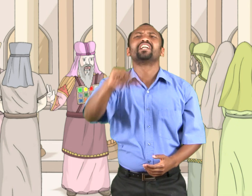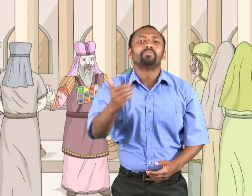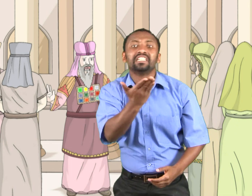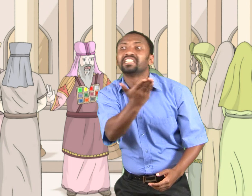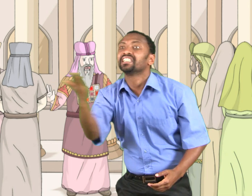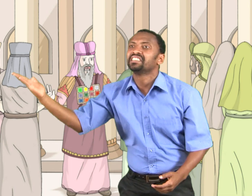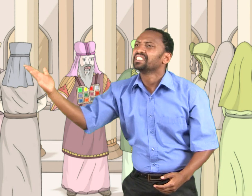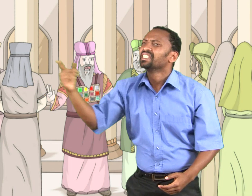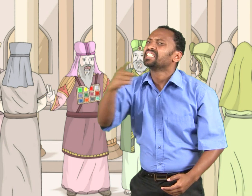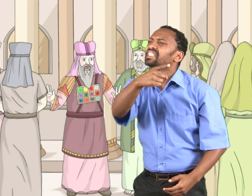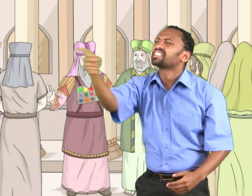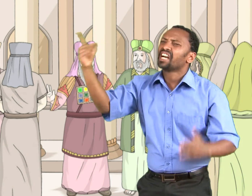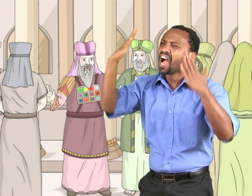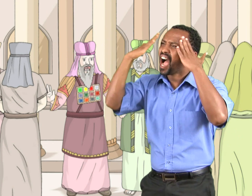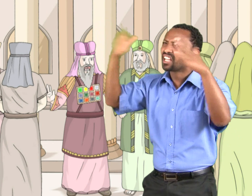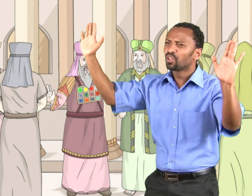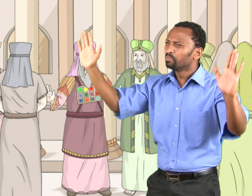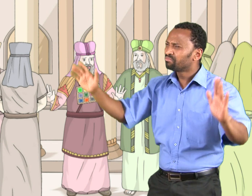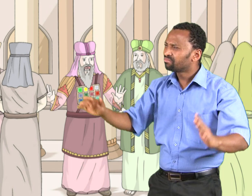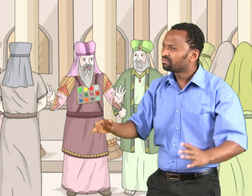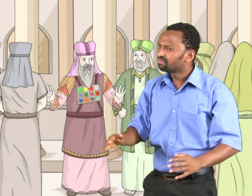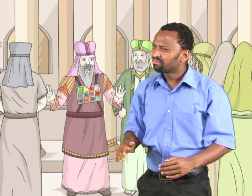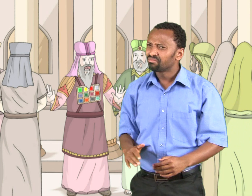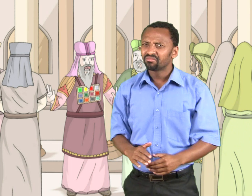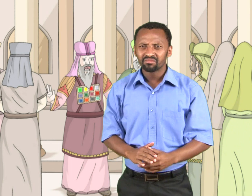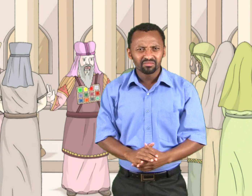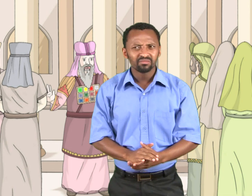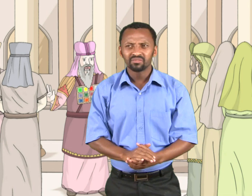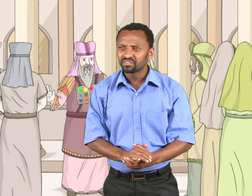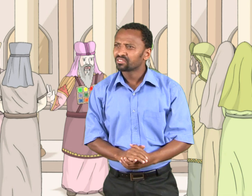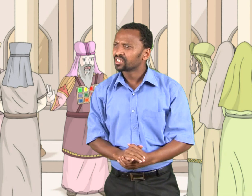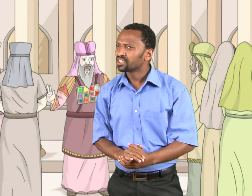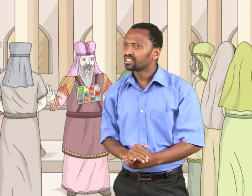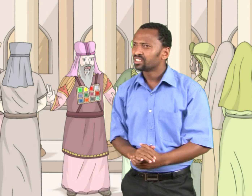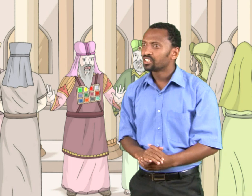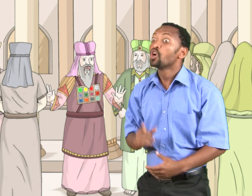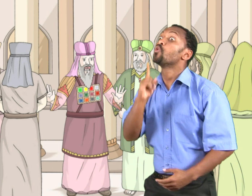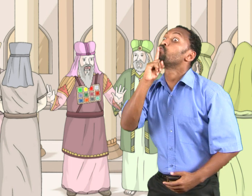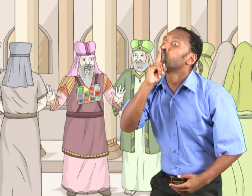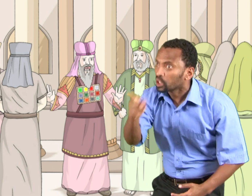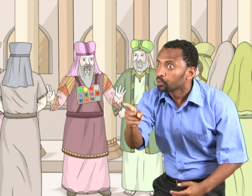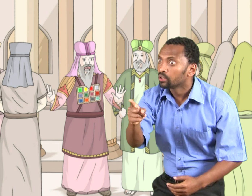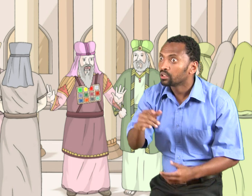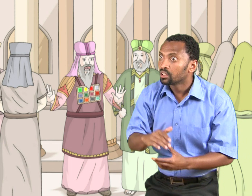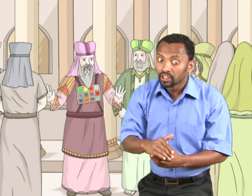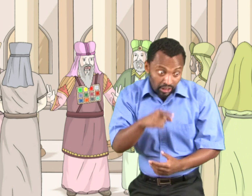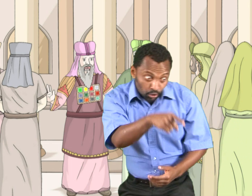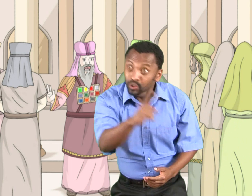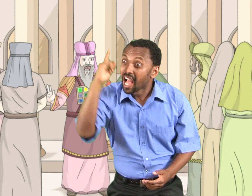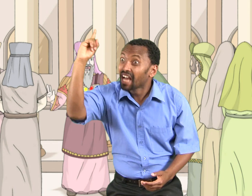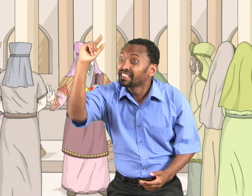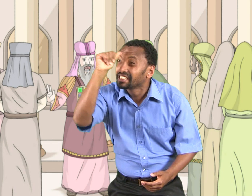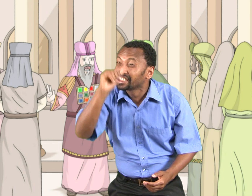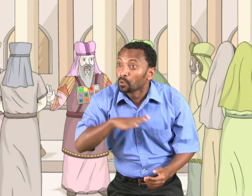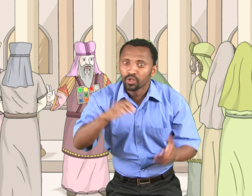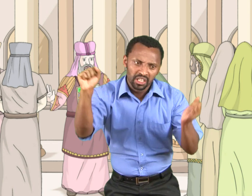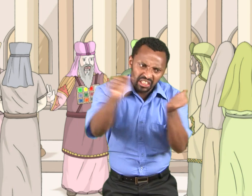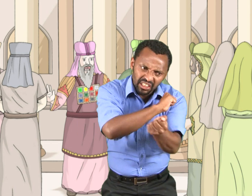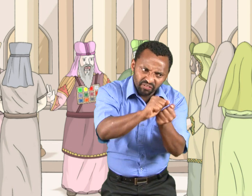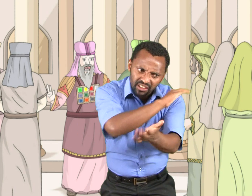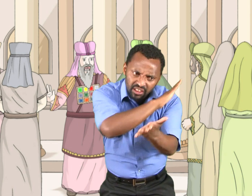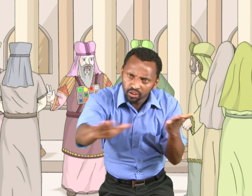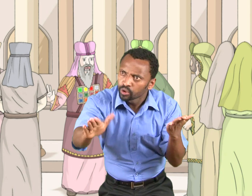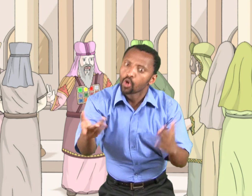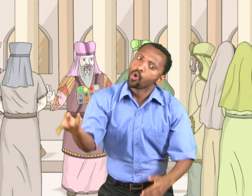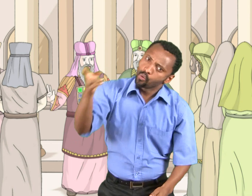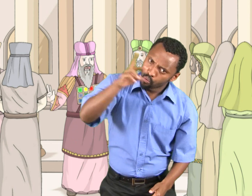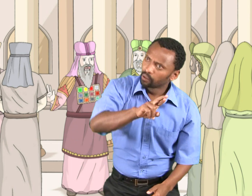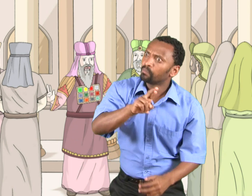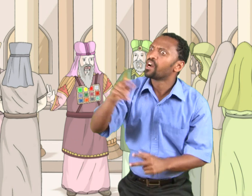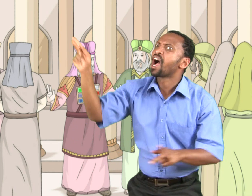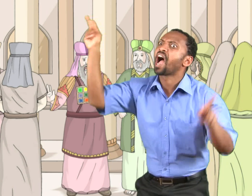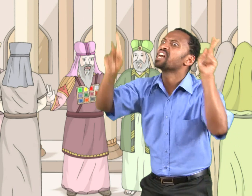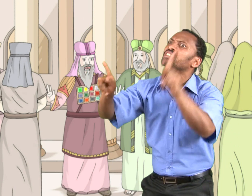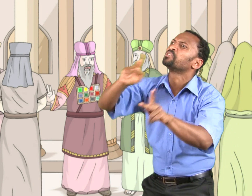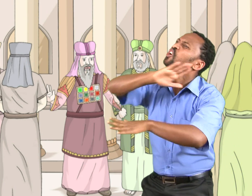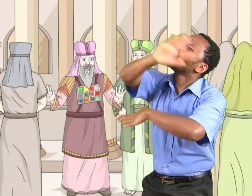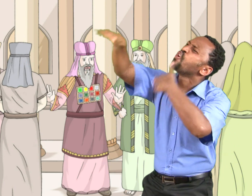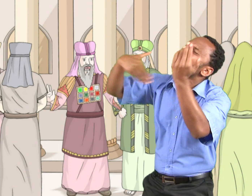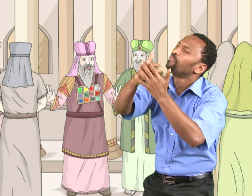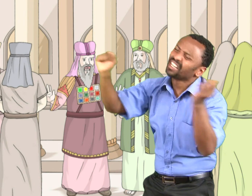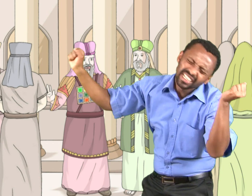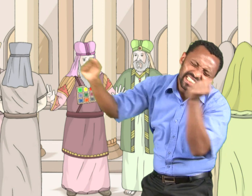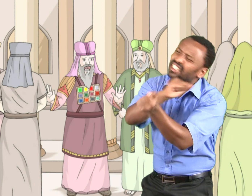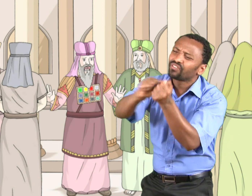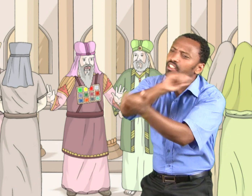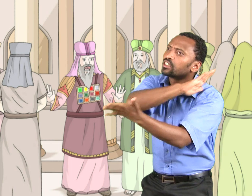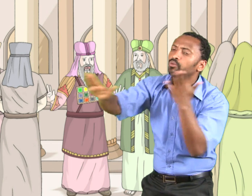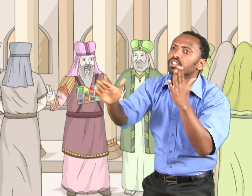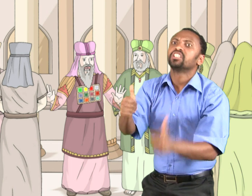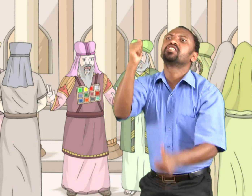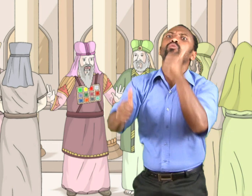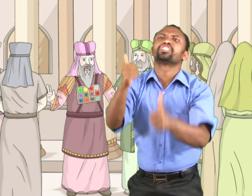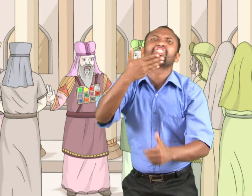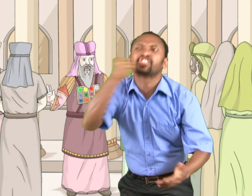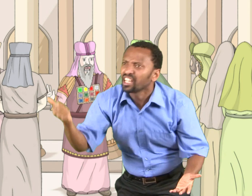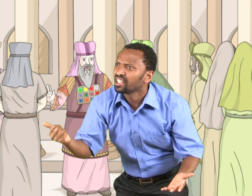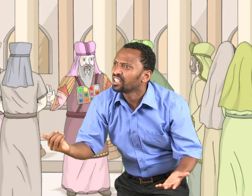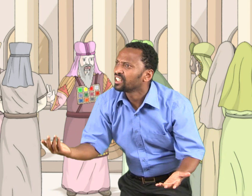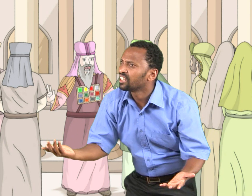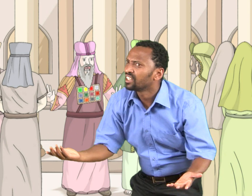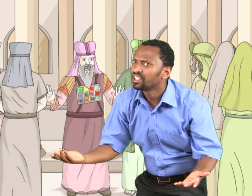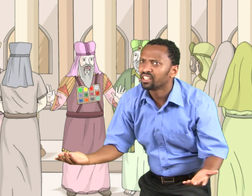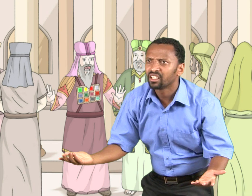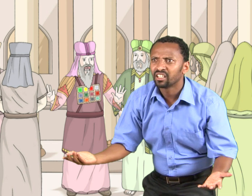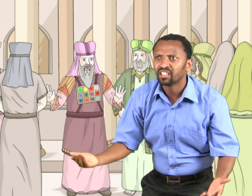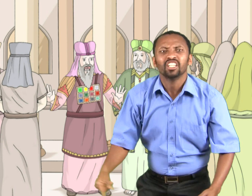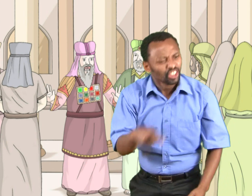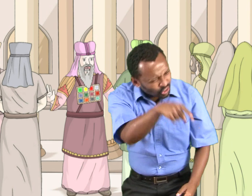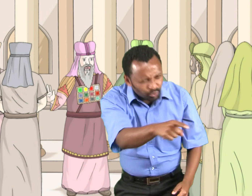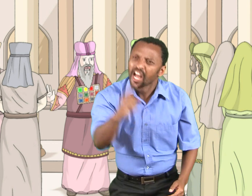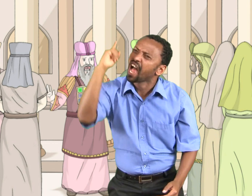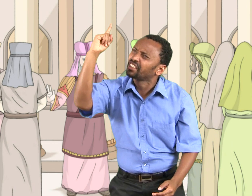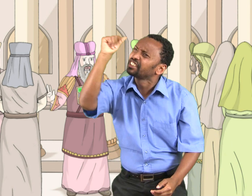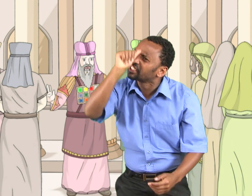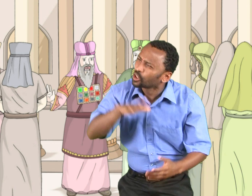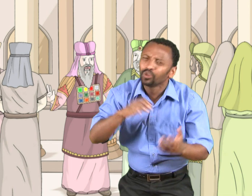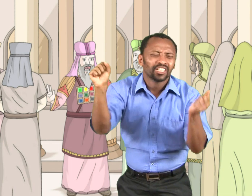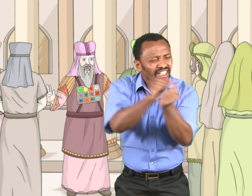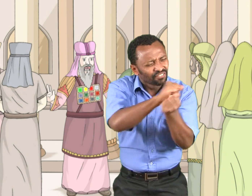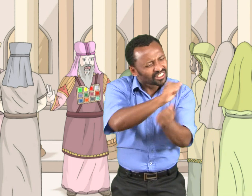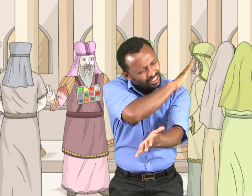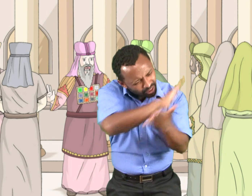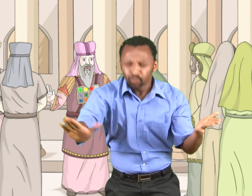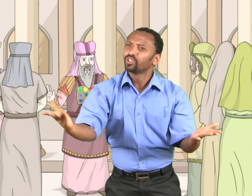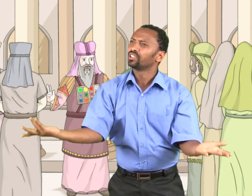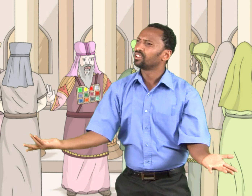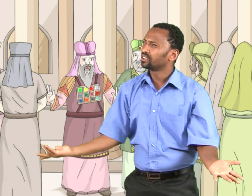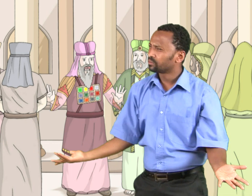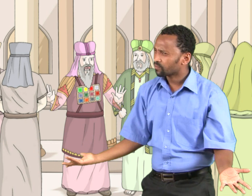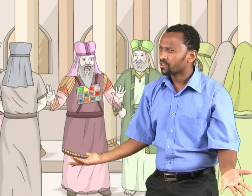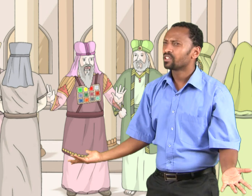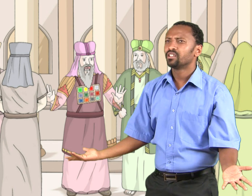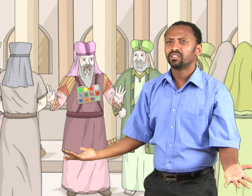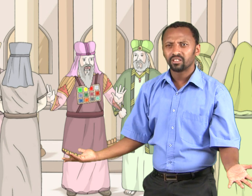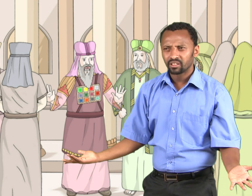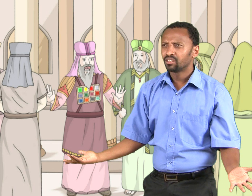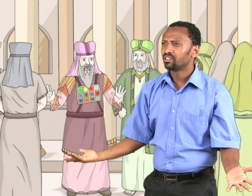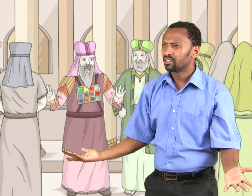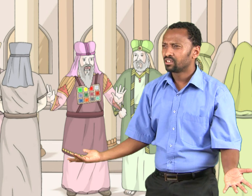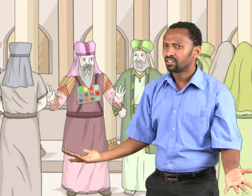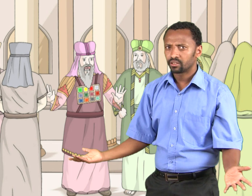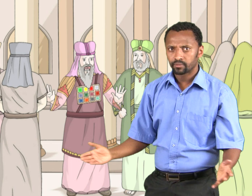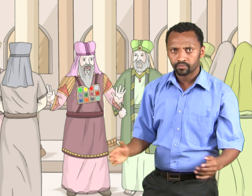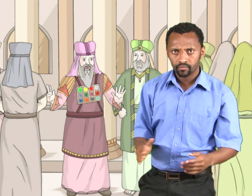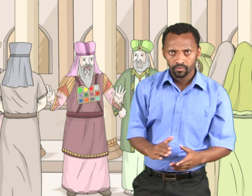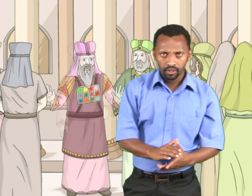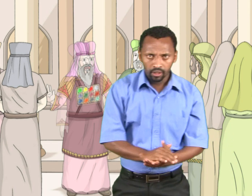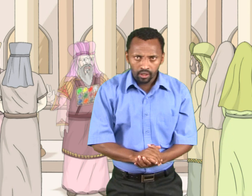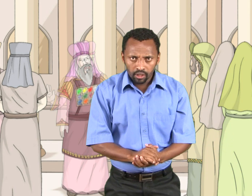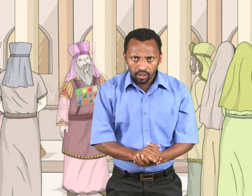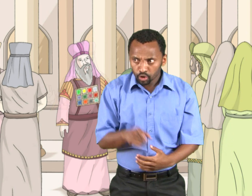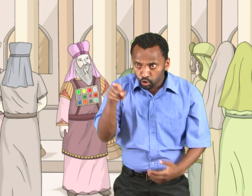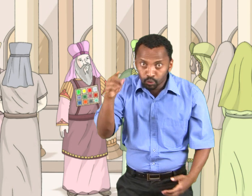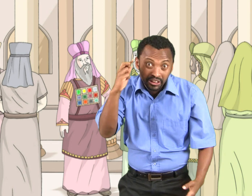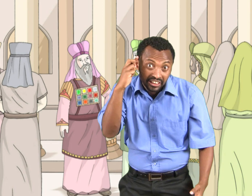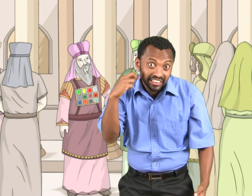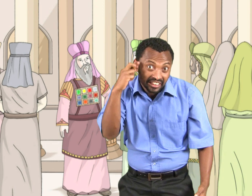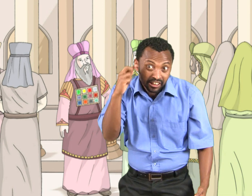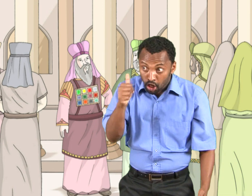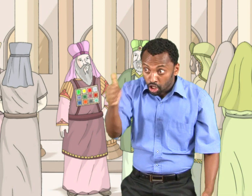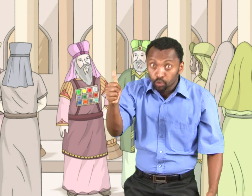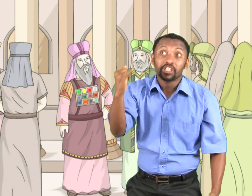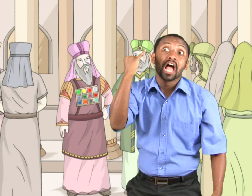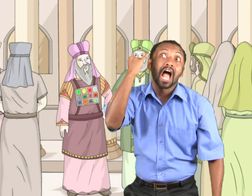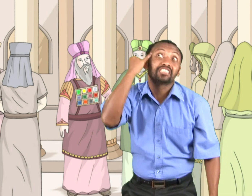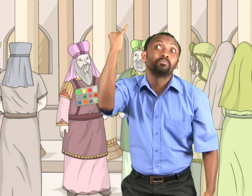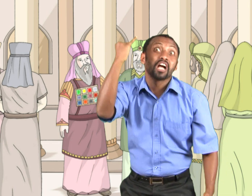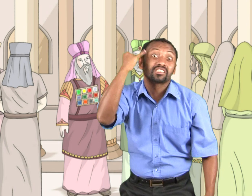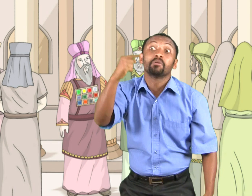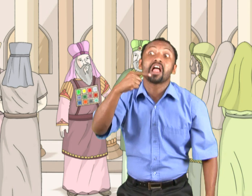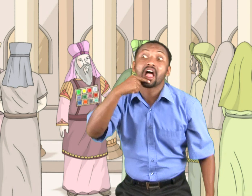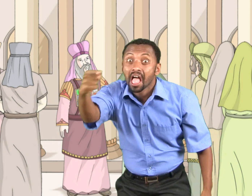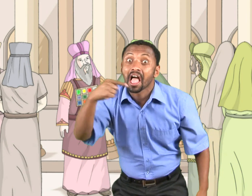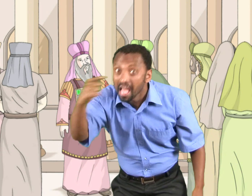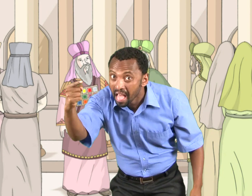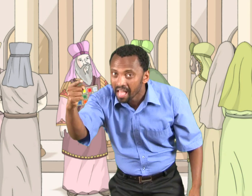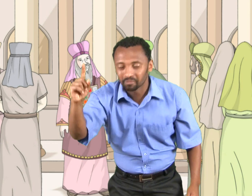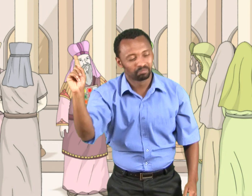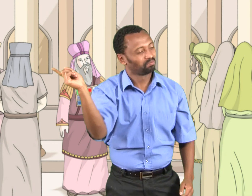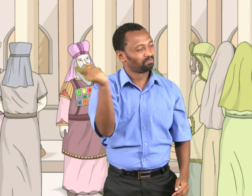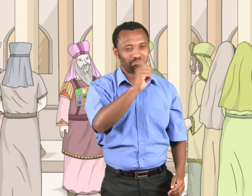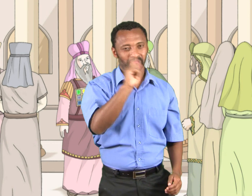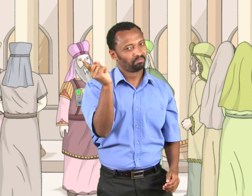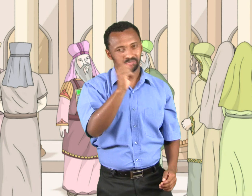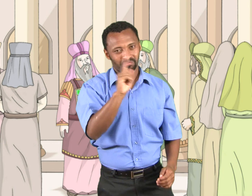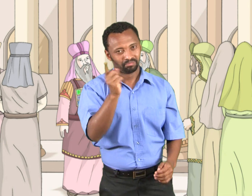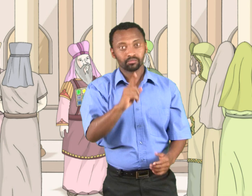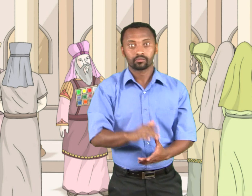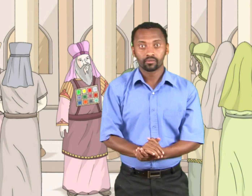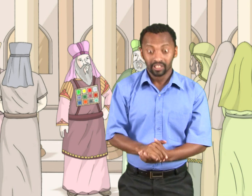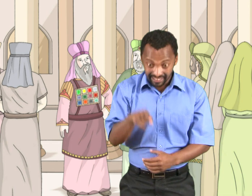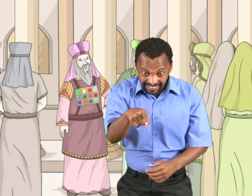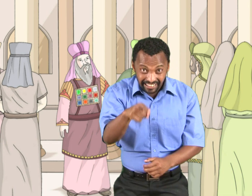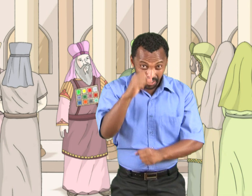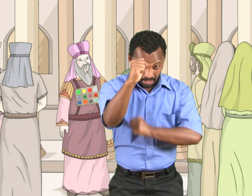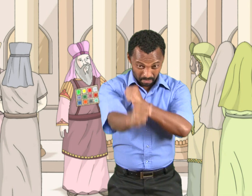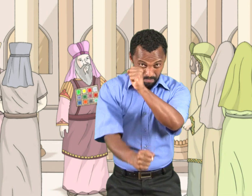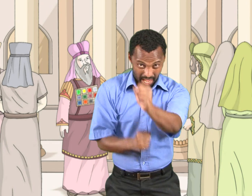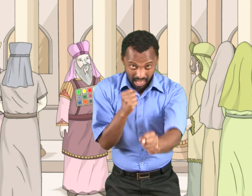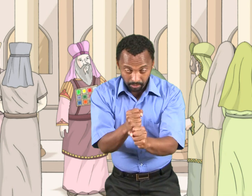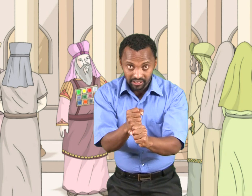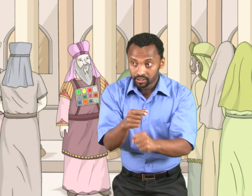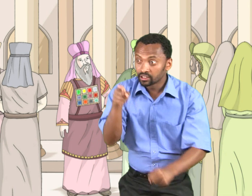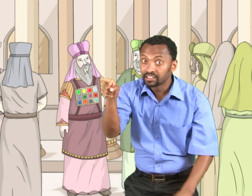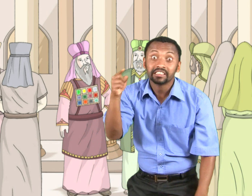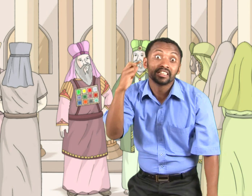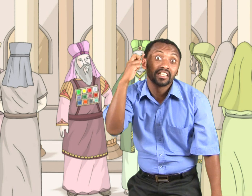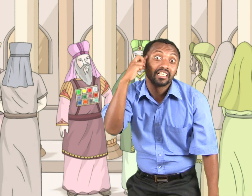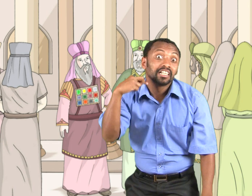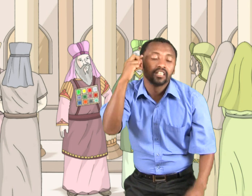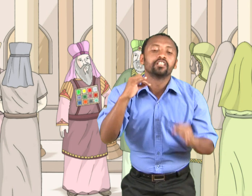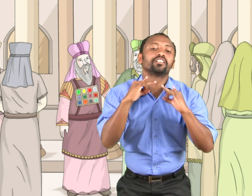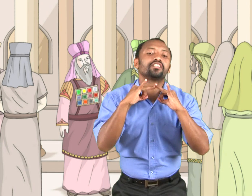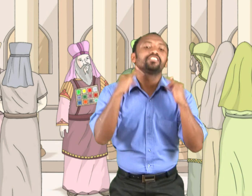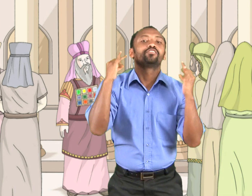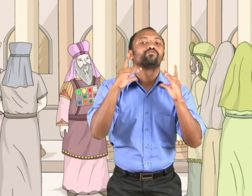You do not realize that it is better for you that one man die for the people than that the whole nation perish.”